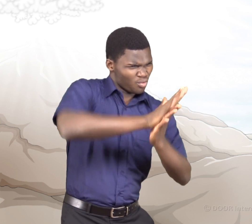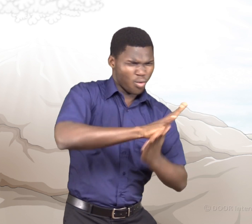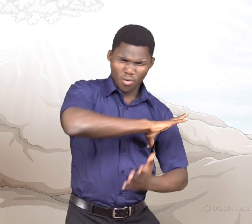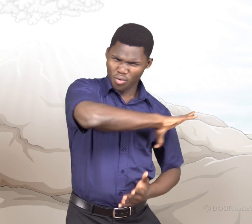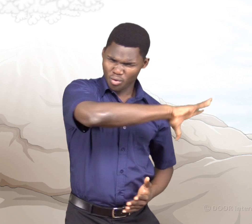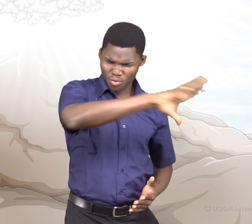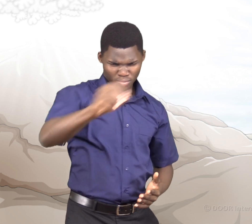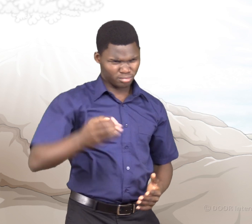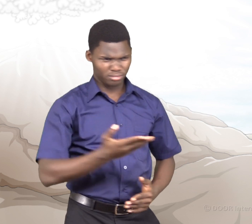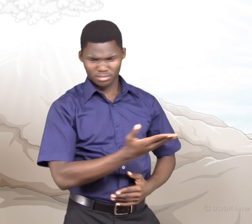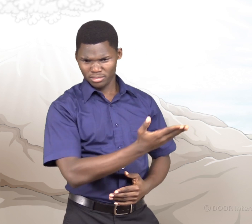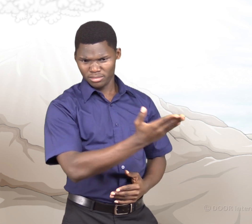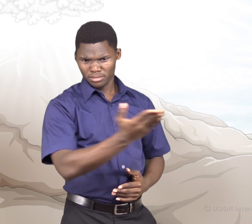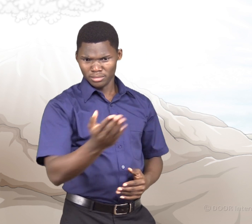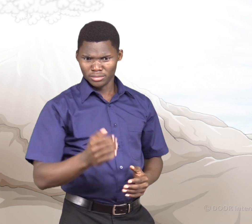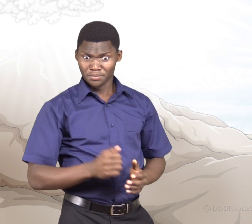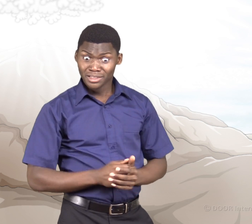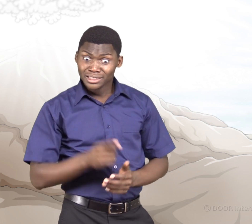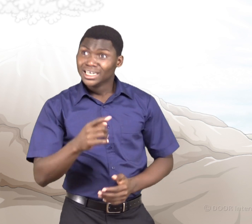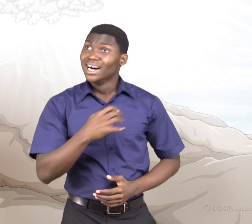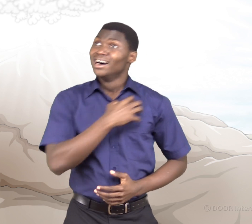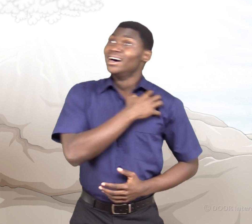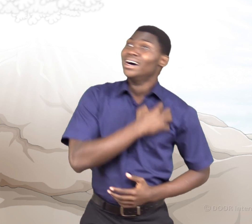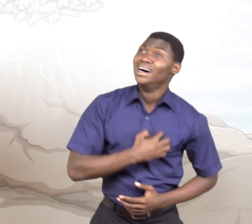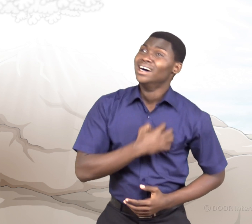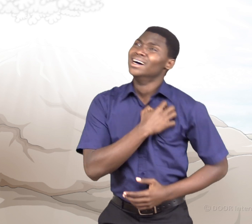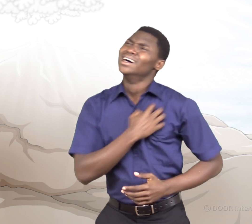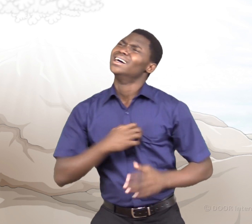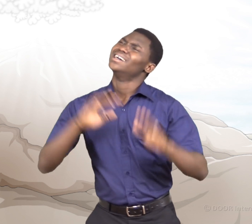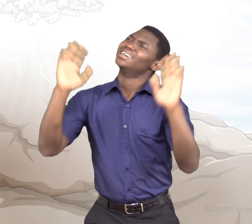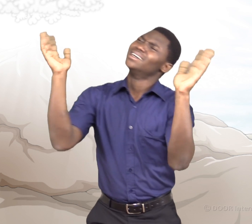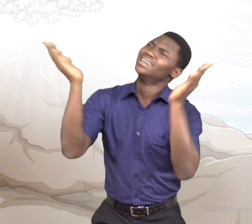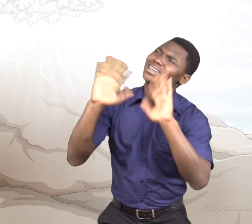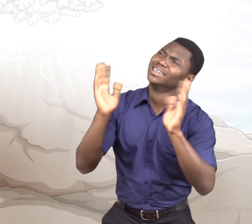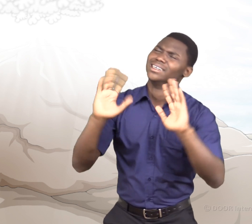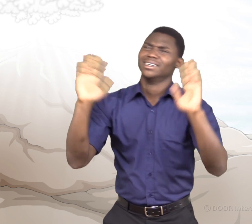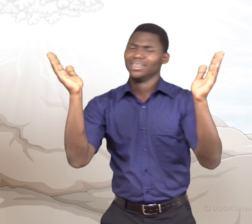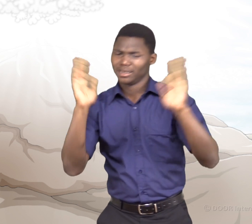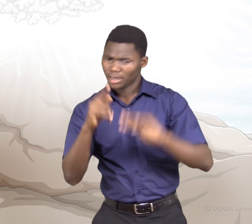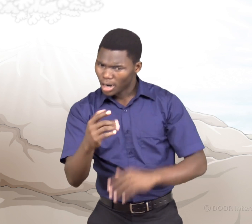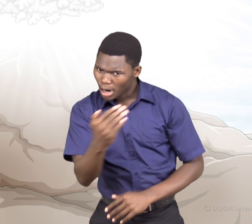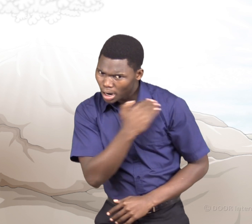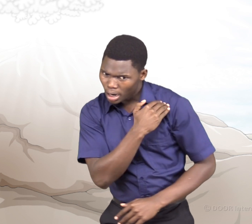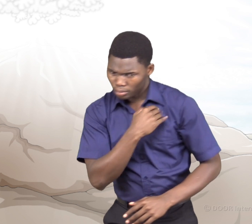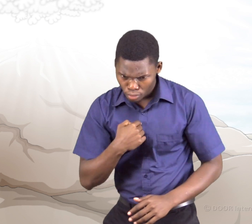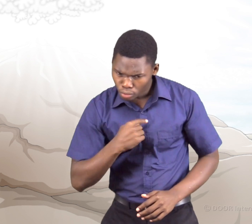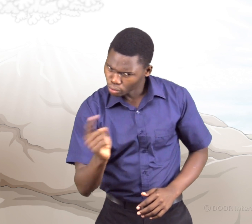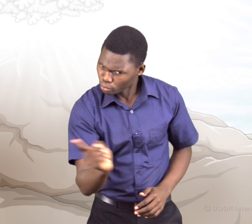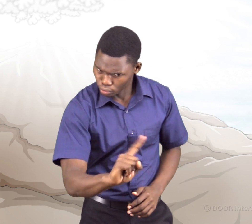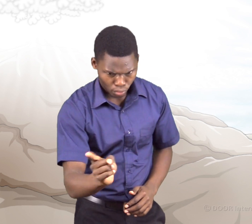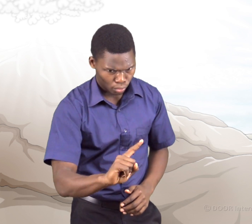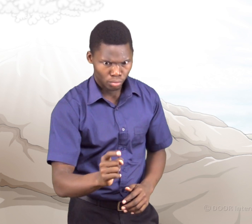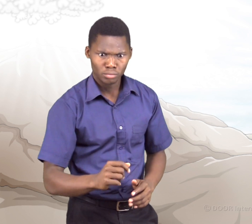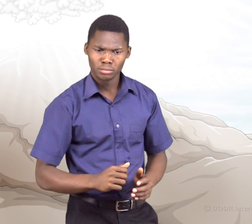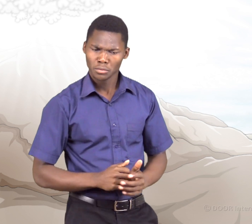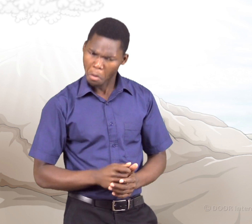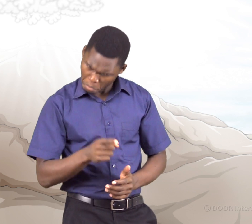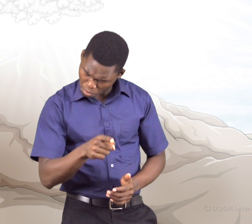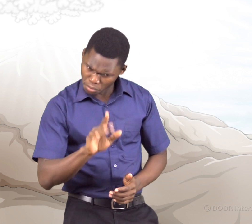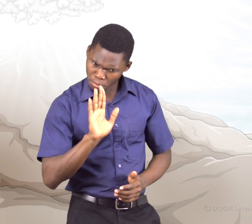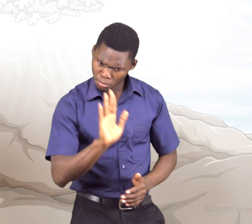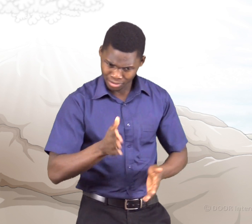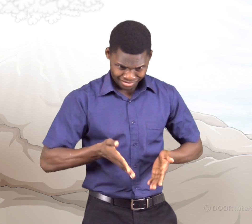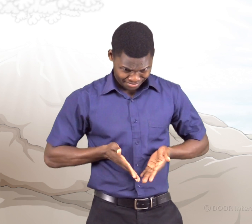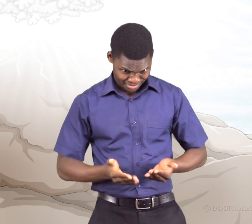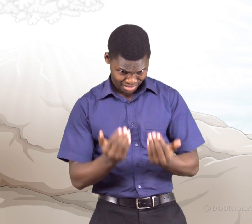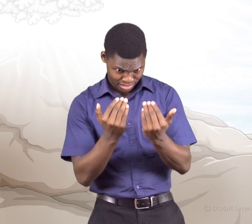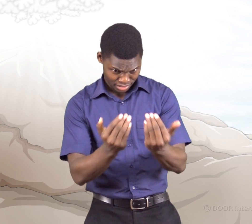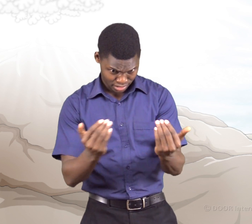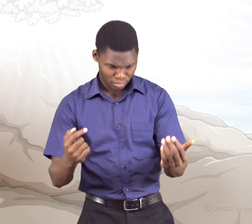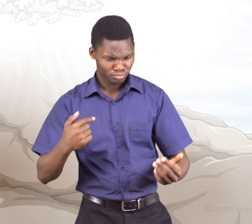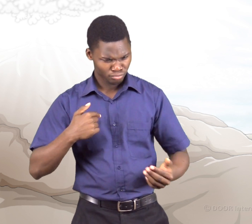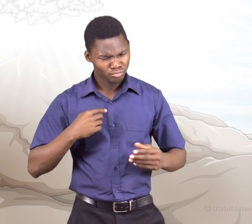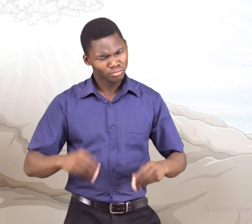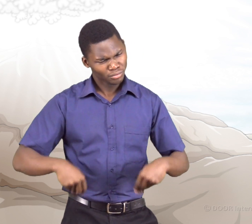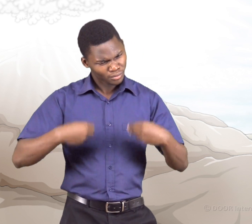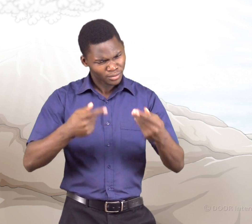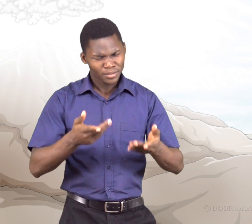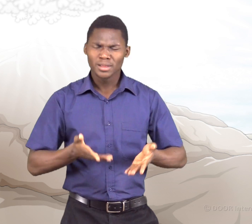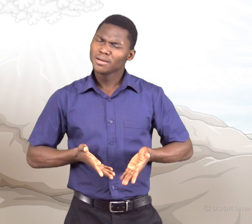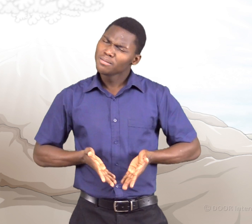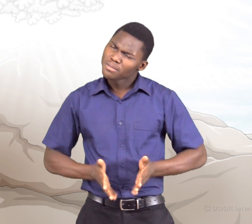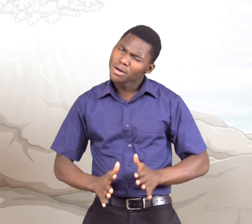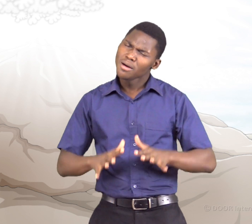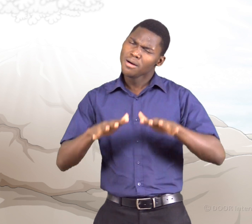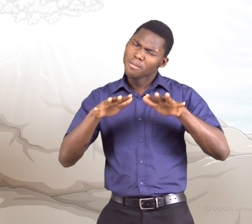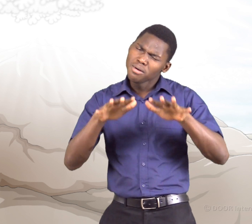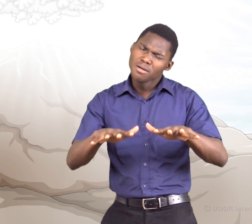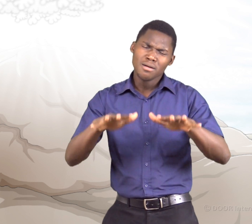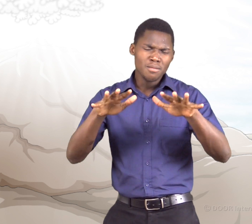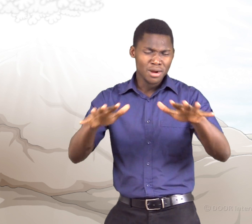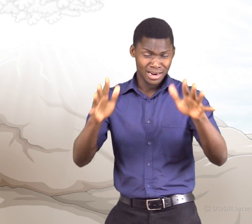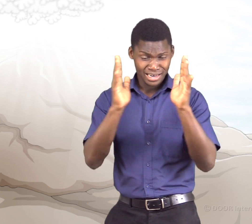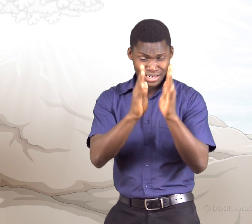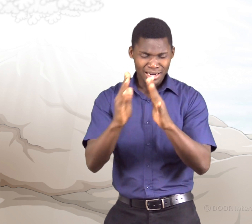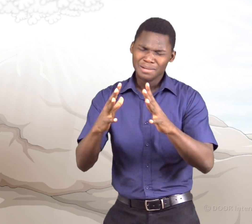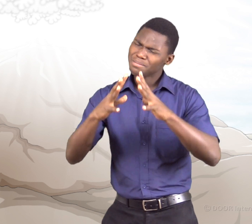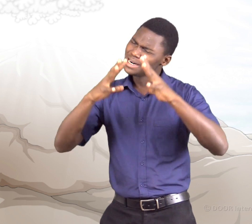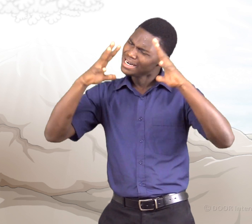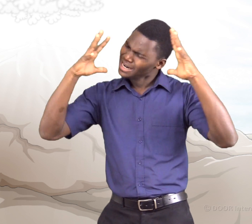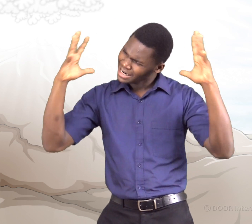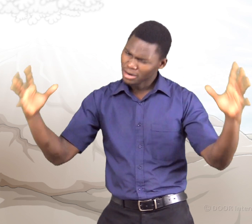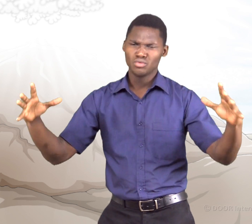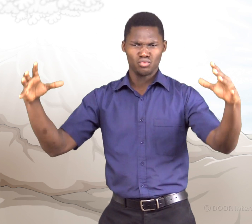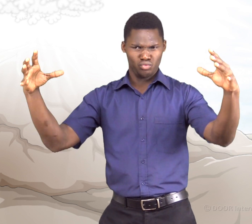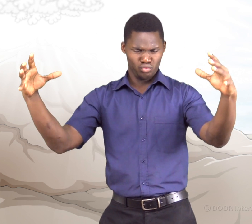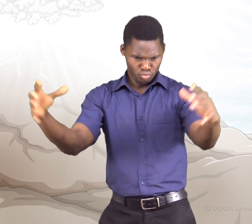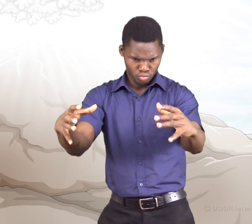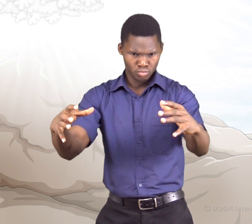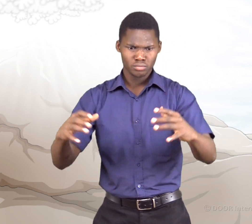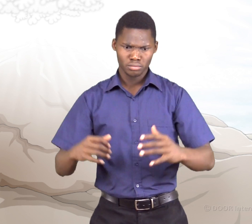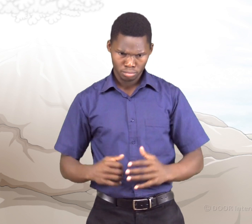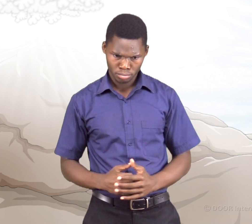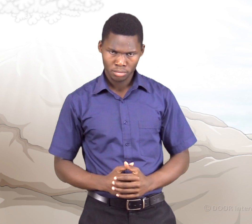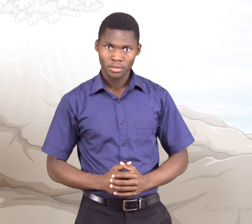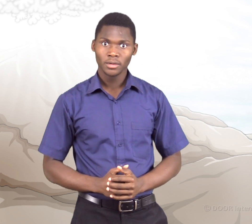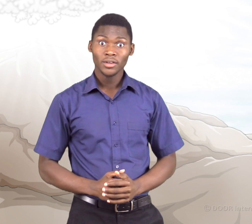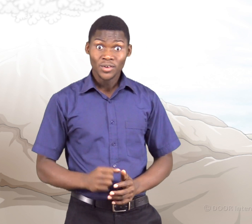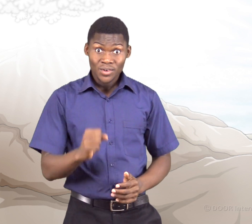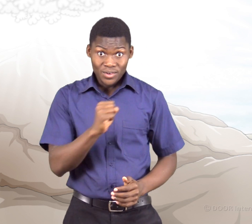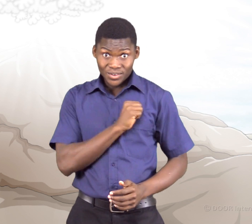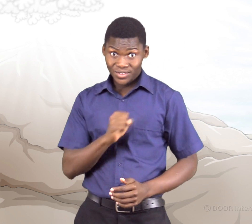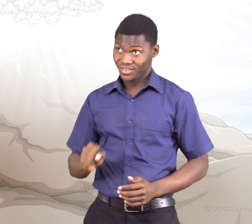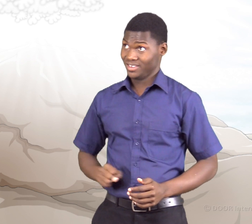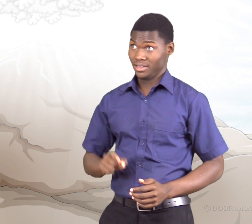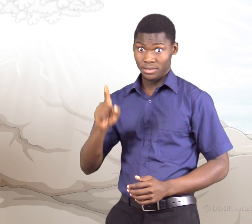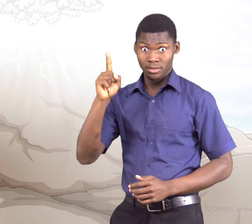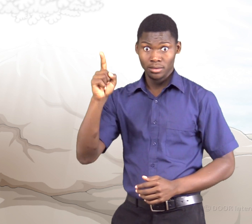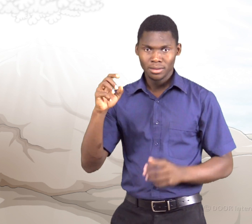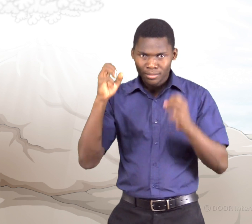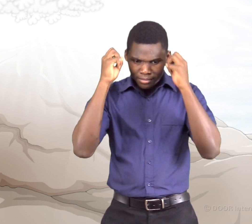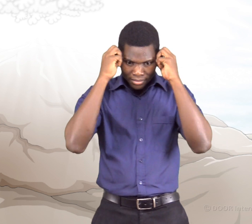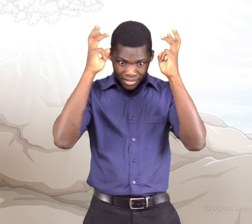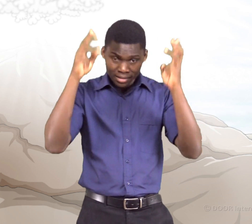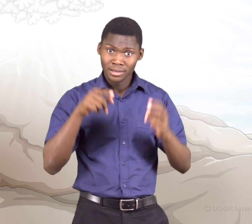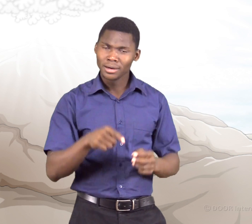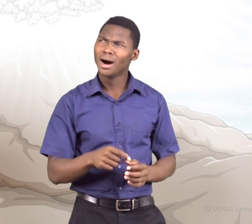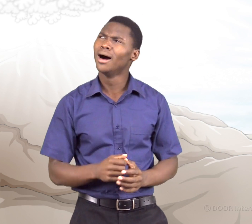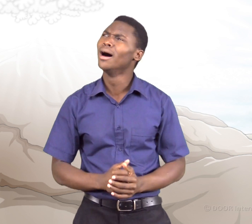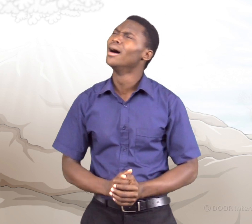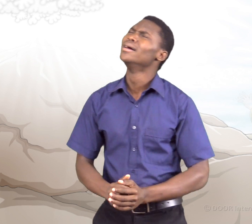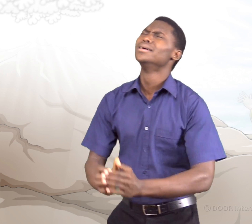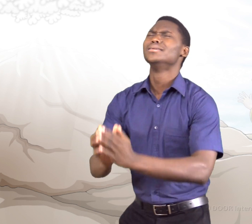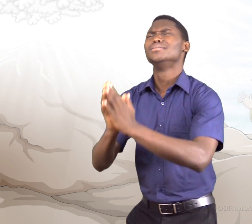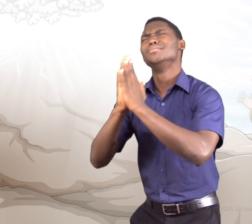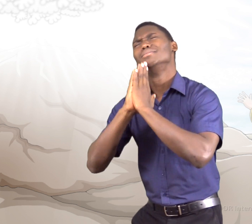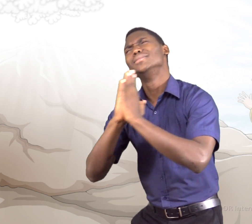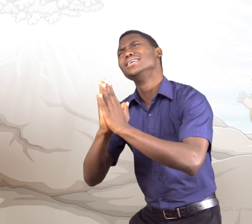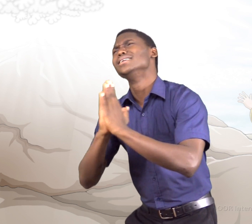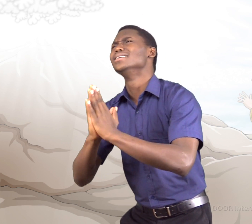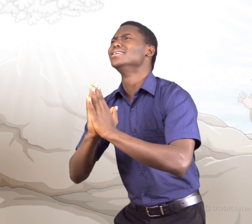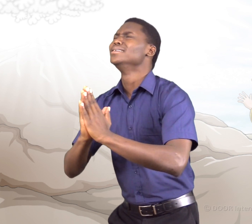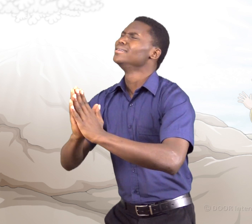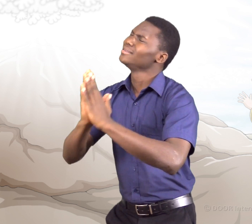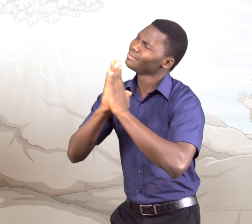Now leave Me alone, so that My anger may burn against them and consume them. Then I will make you into a great nation.”